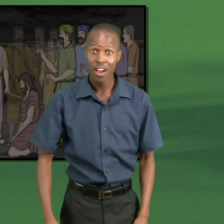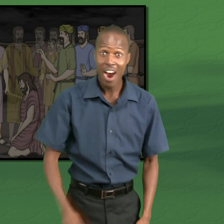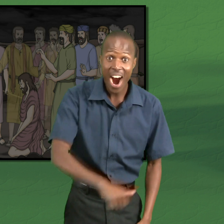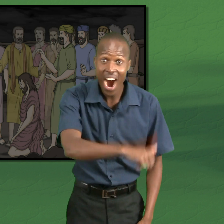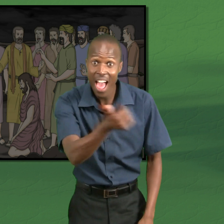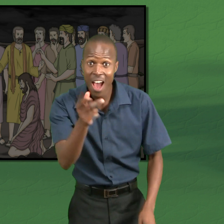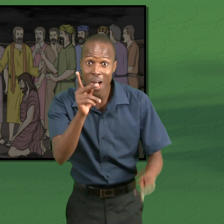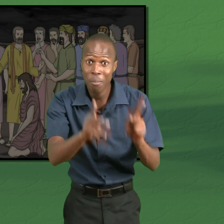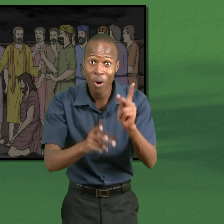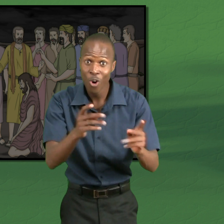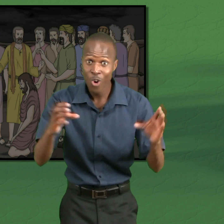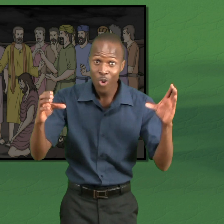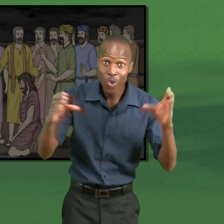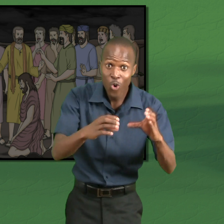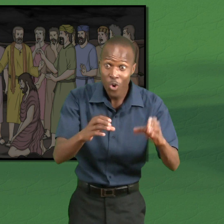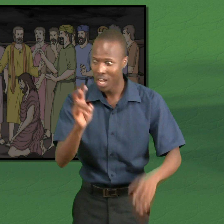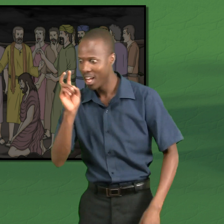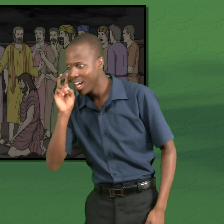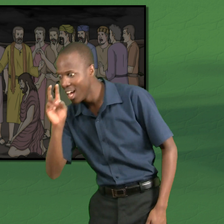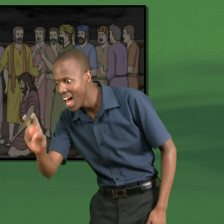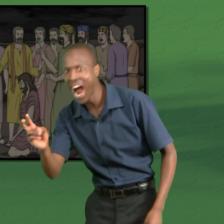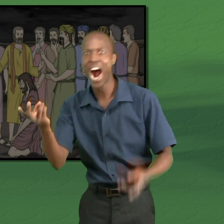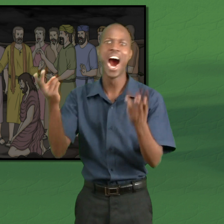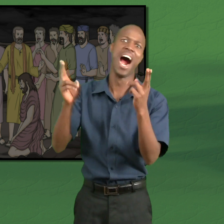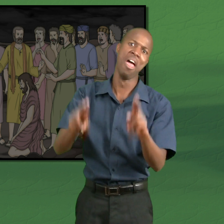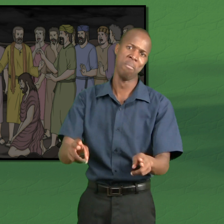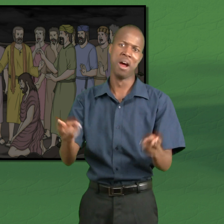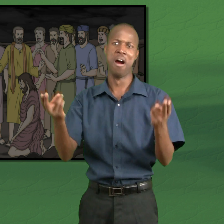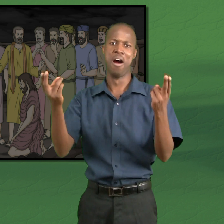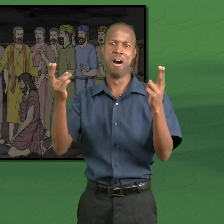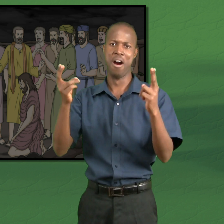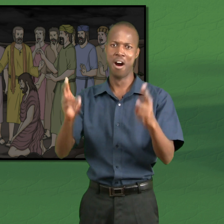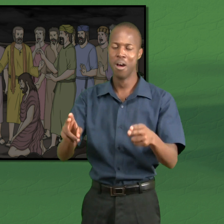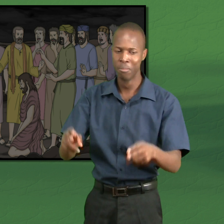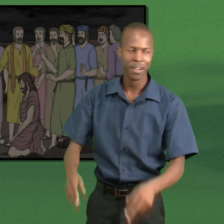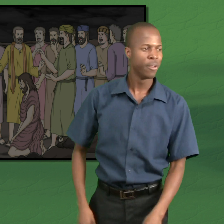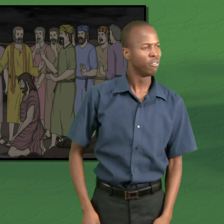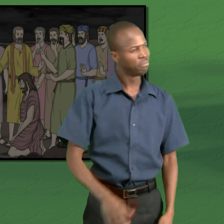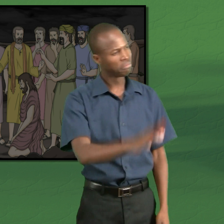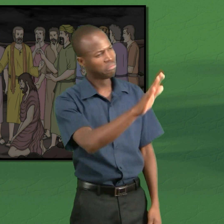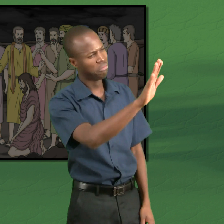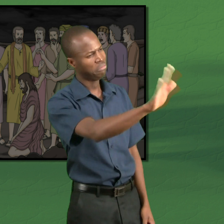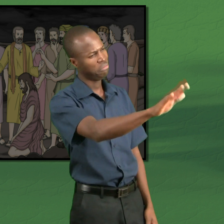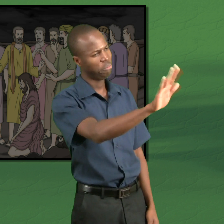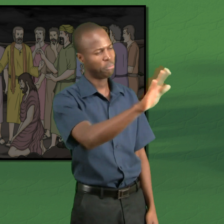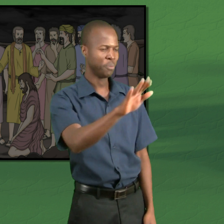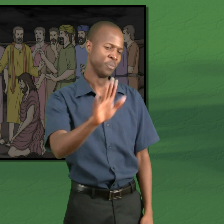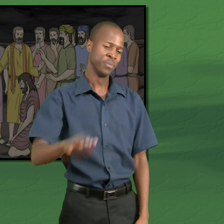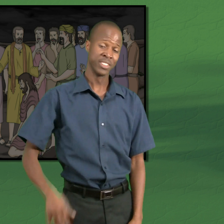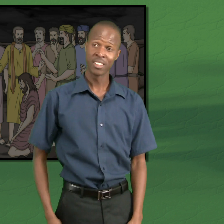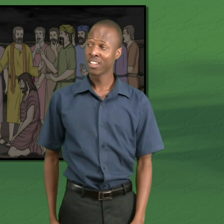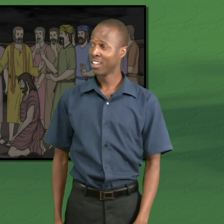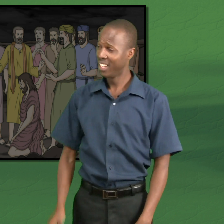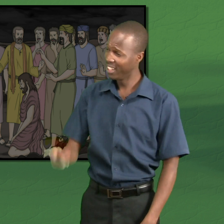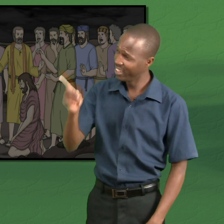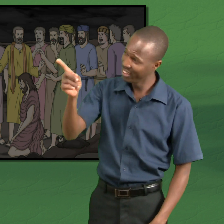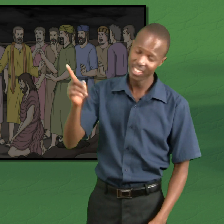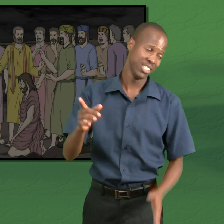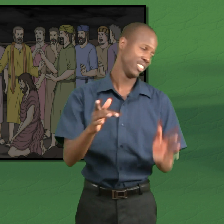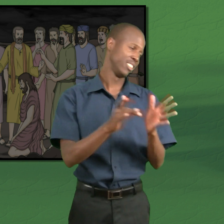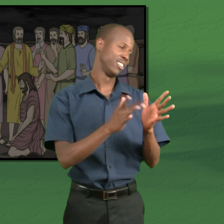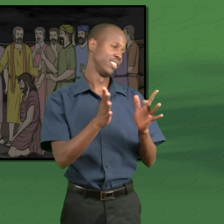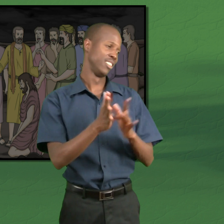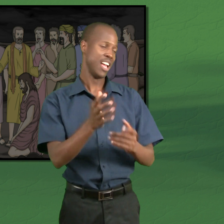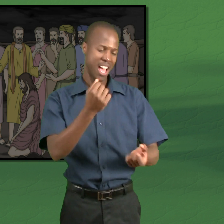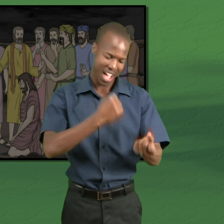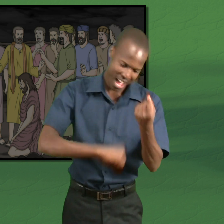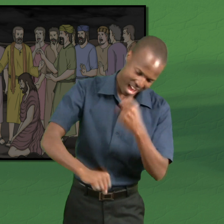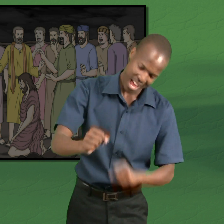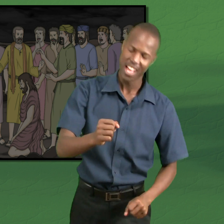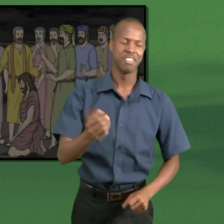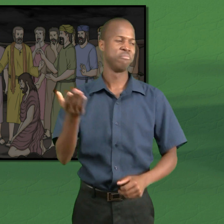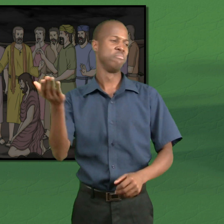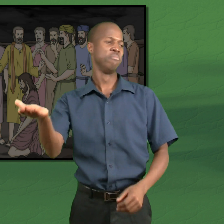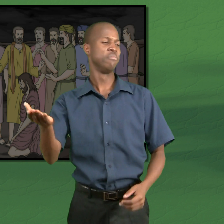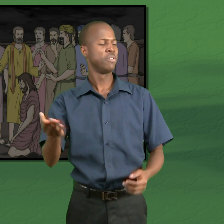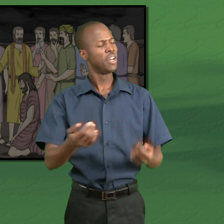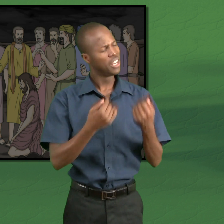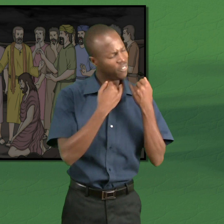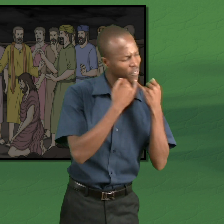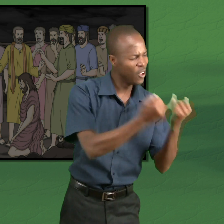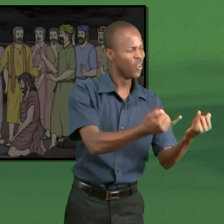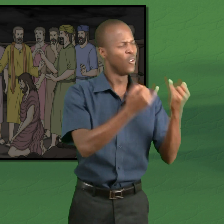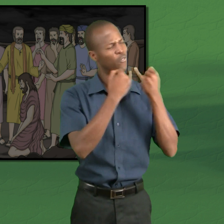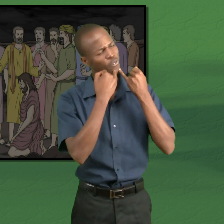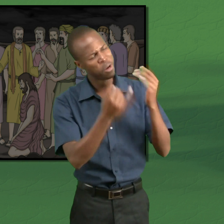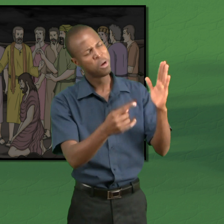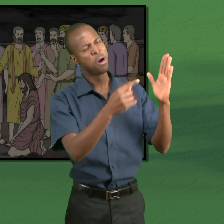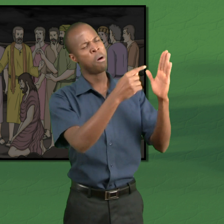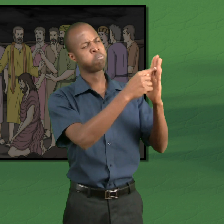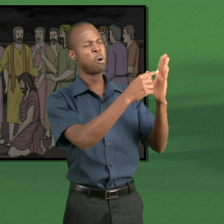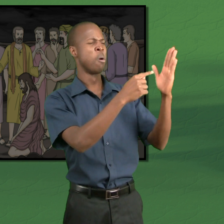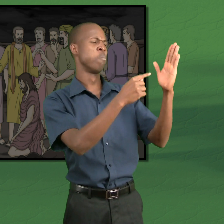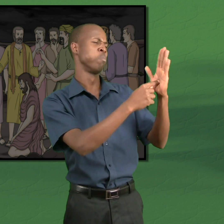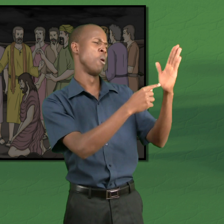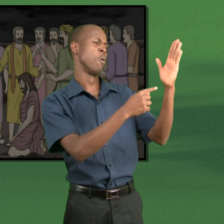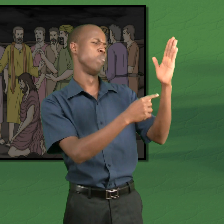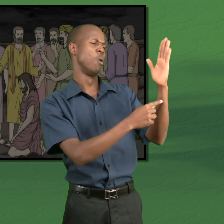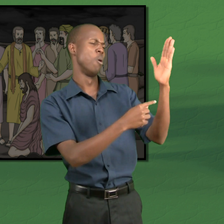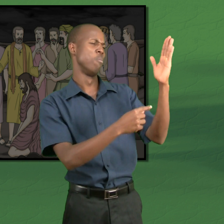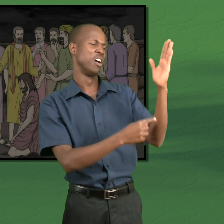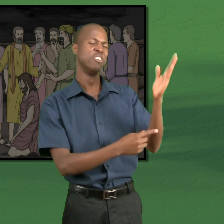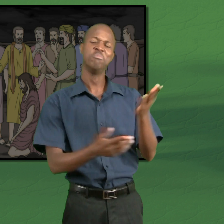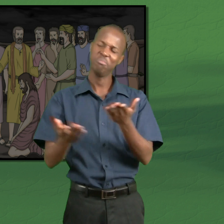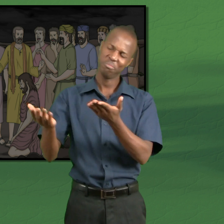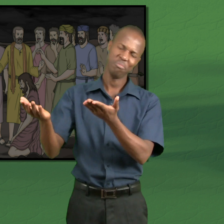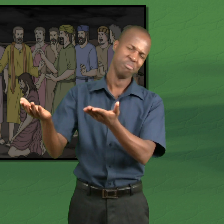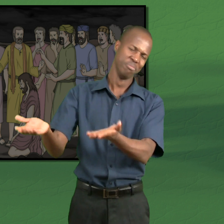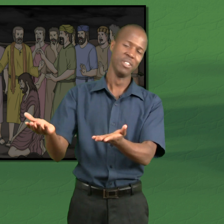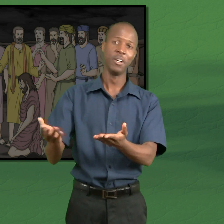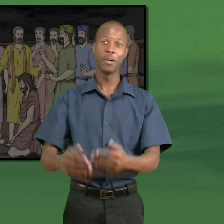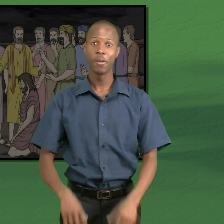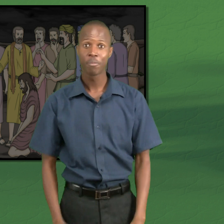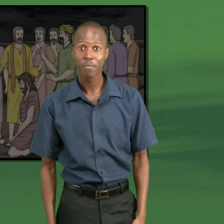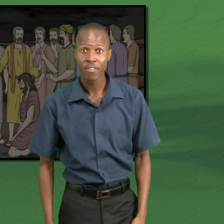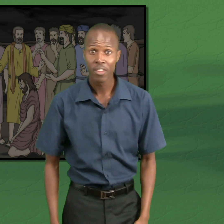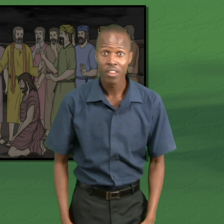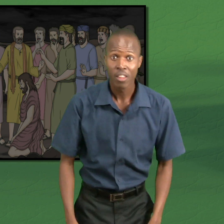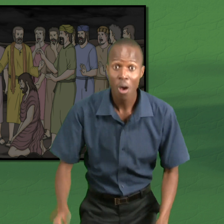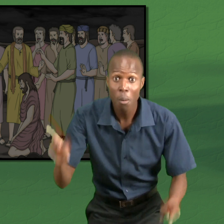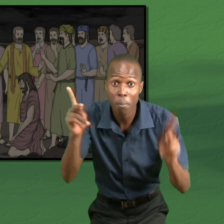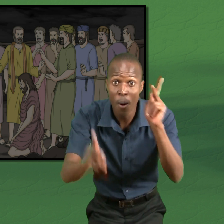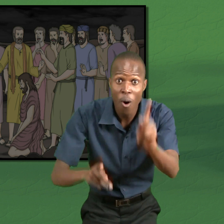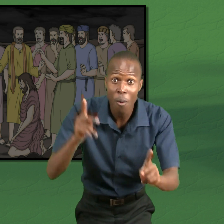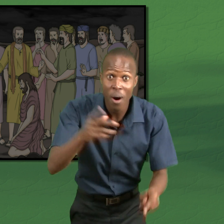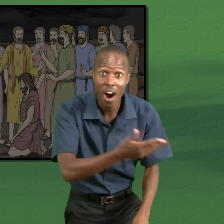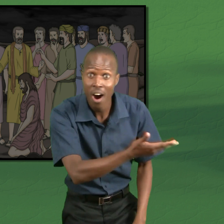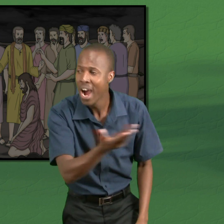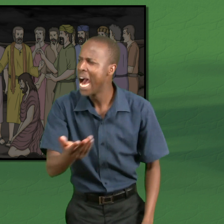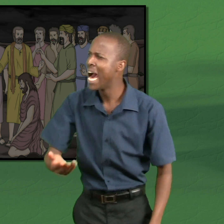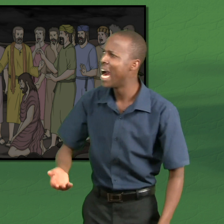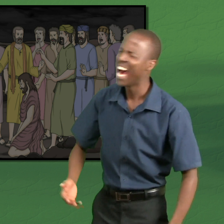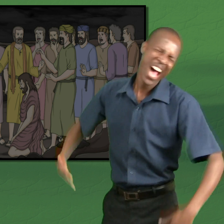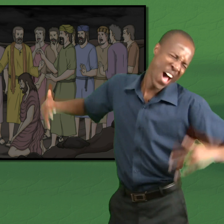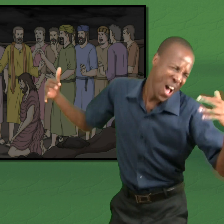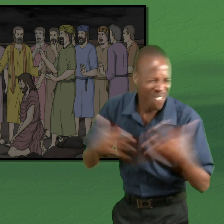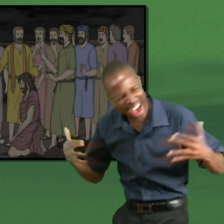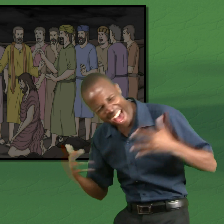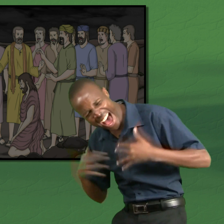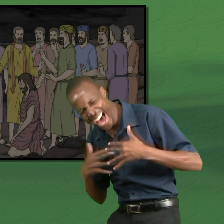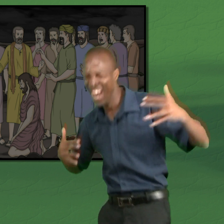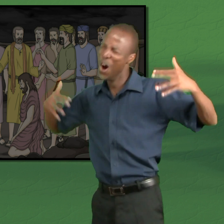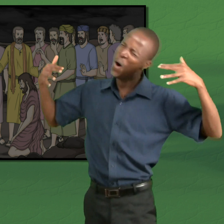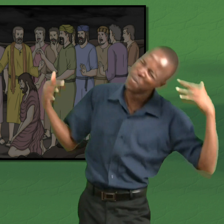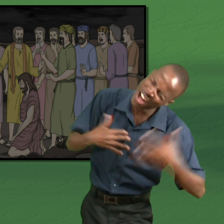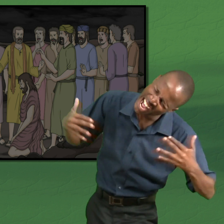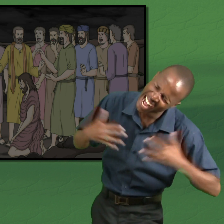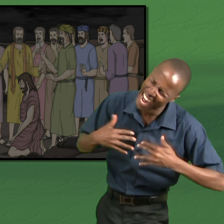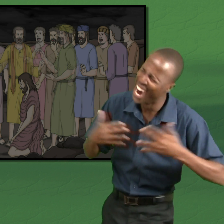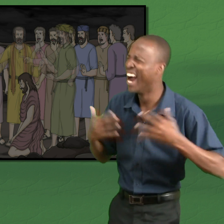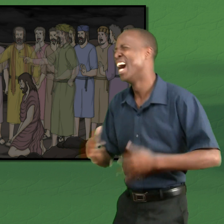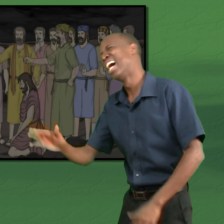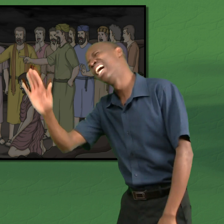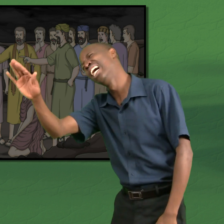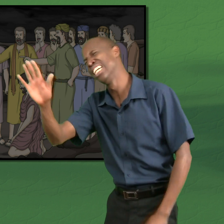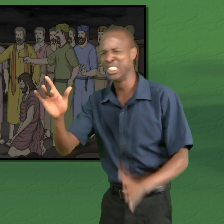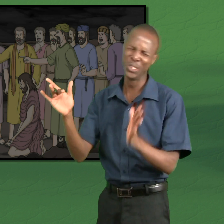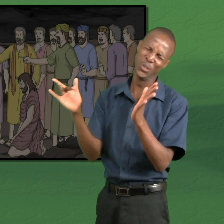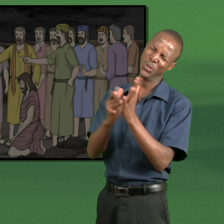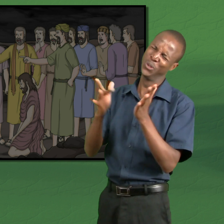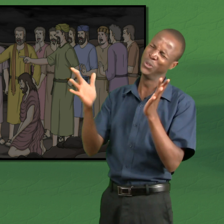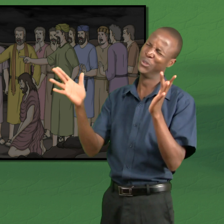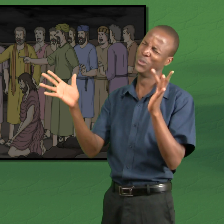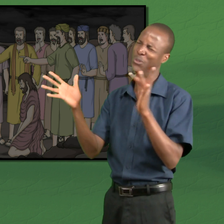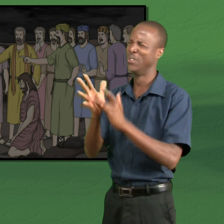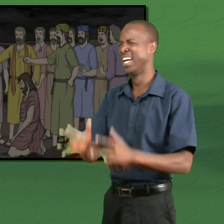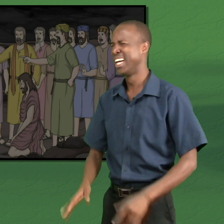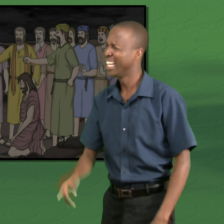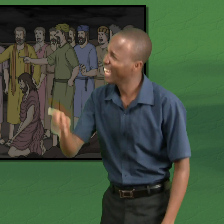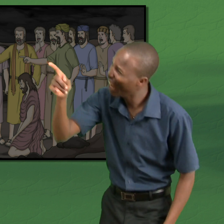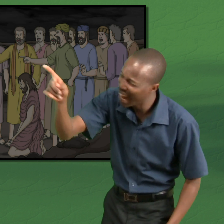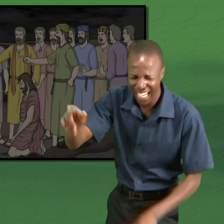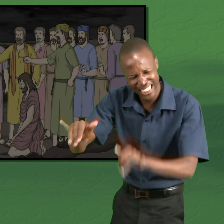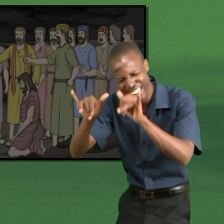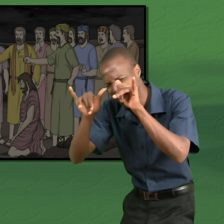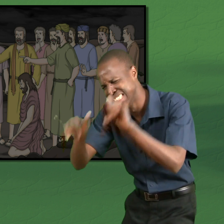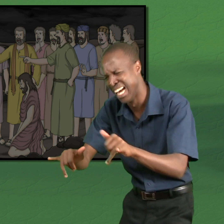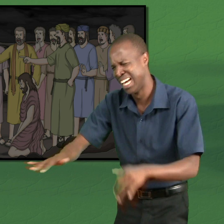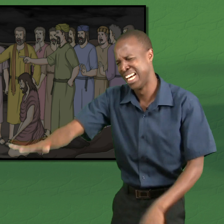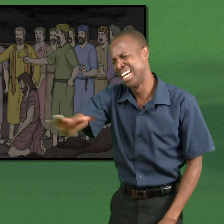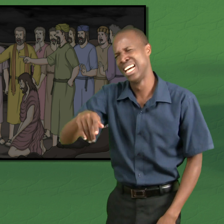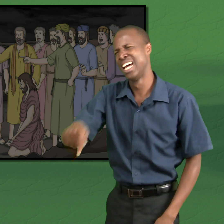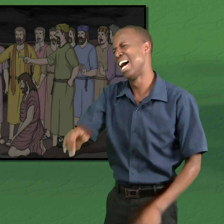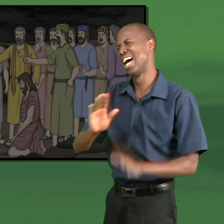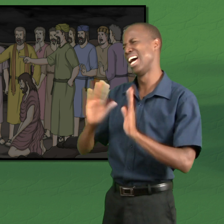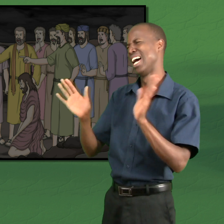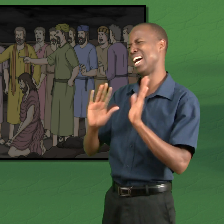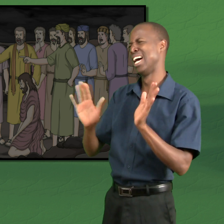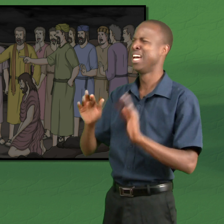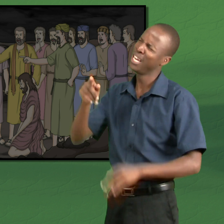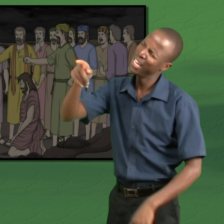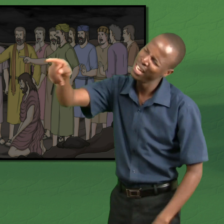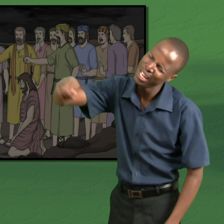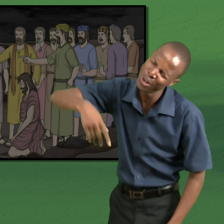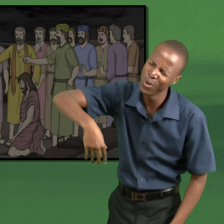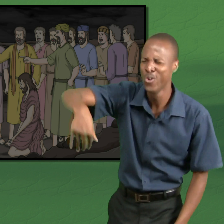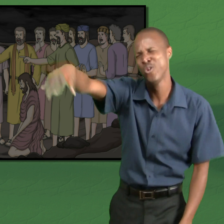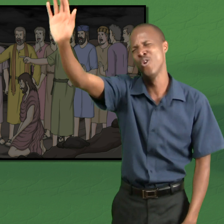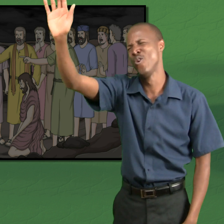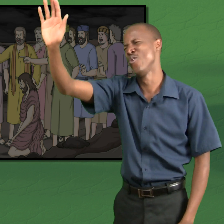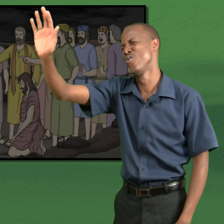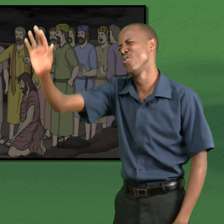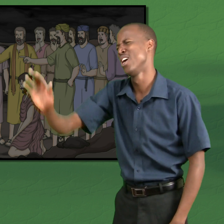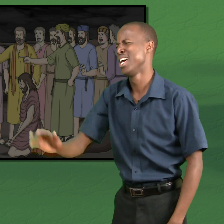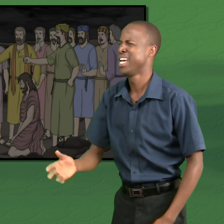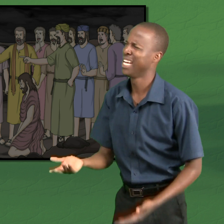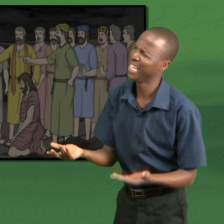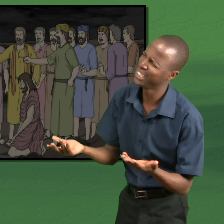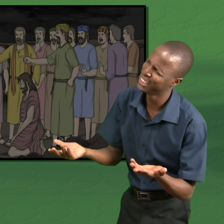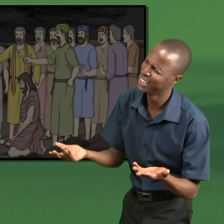Those who had seen it described what had happened to the demon-possessed man and also to the pigs.